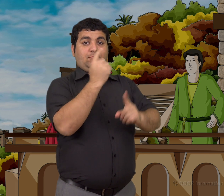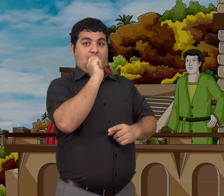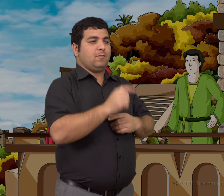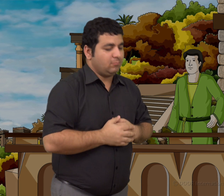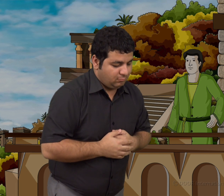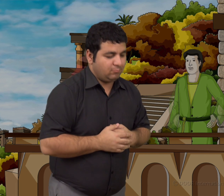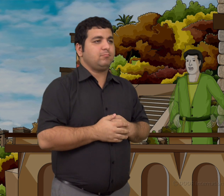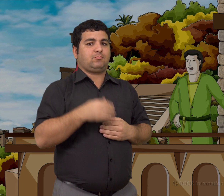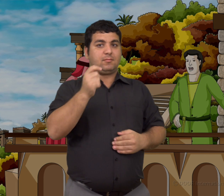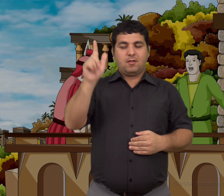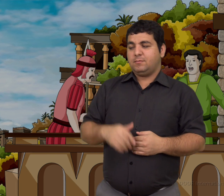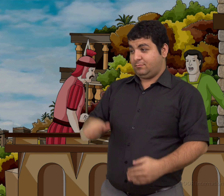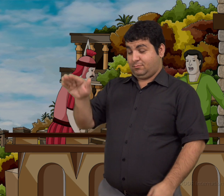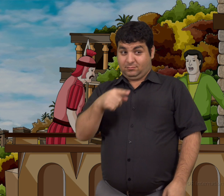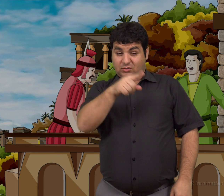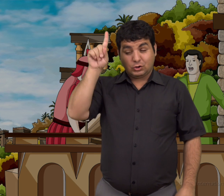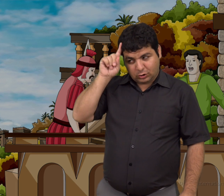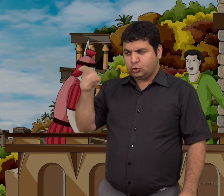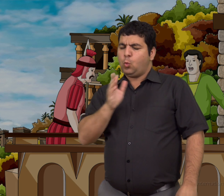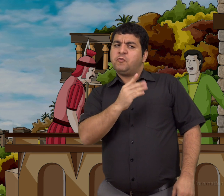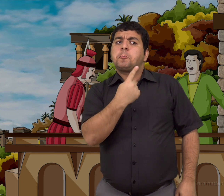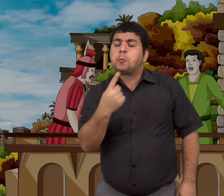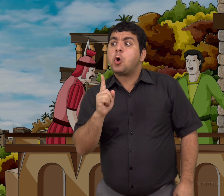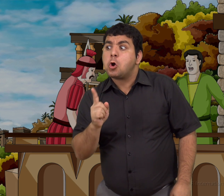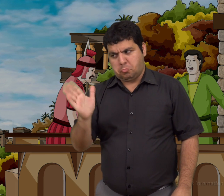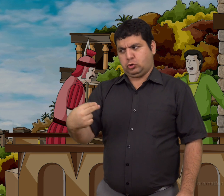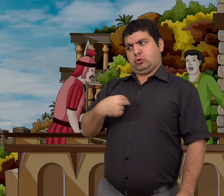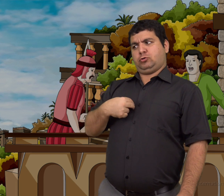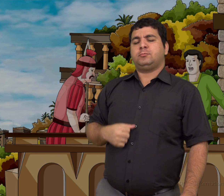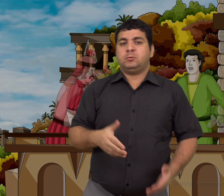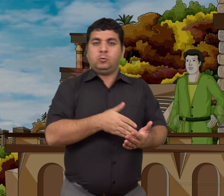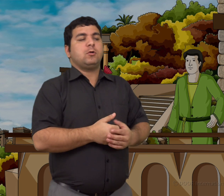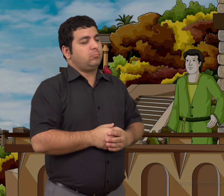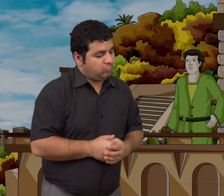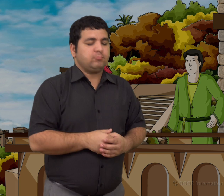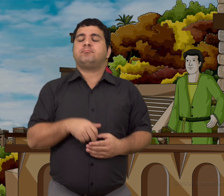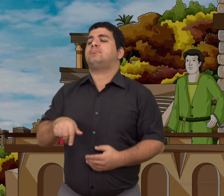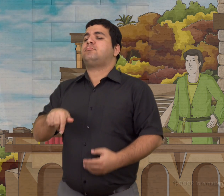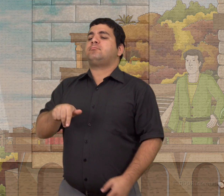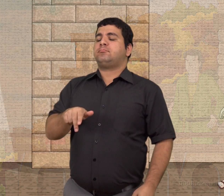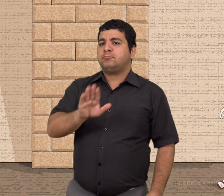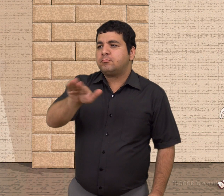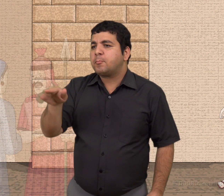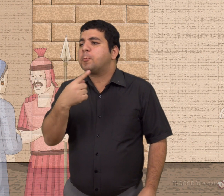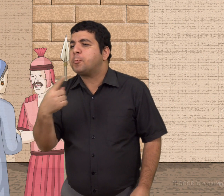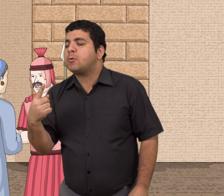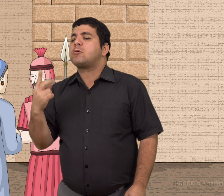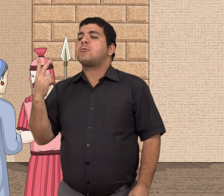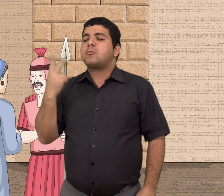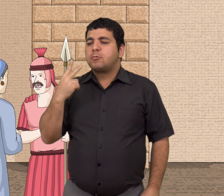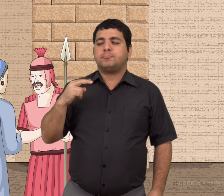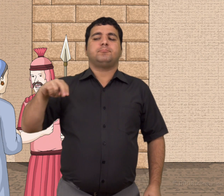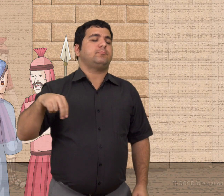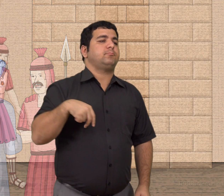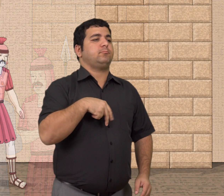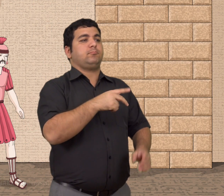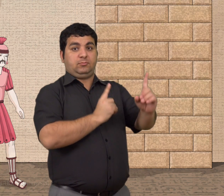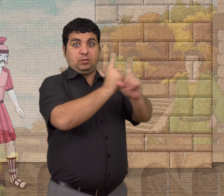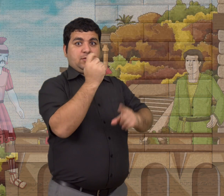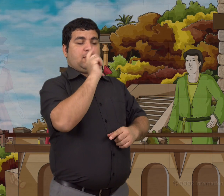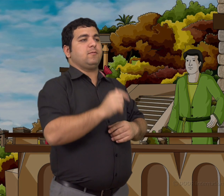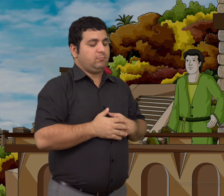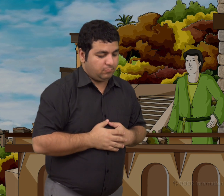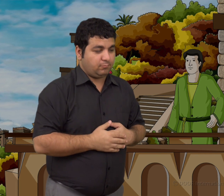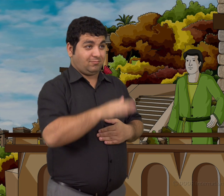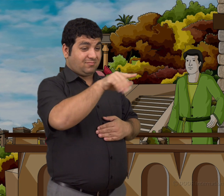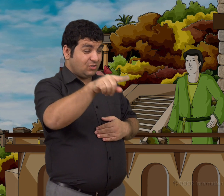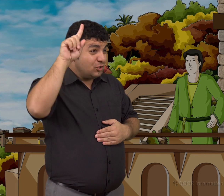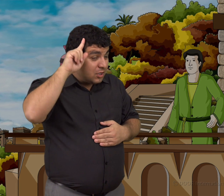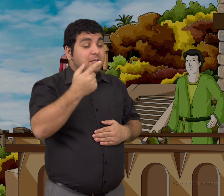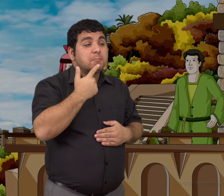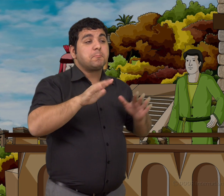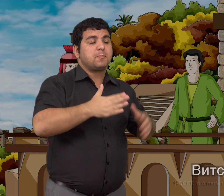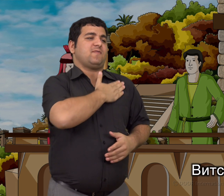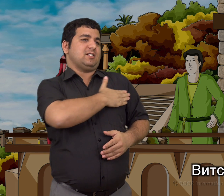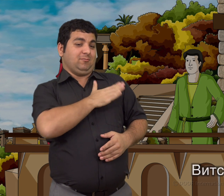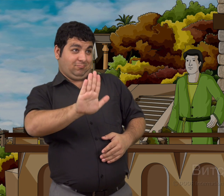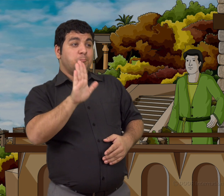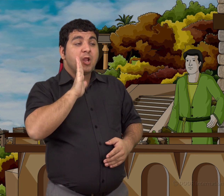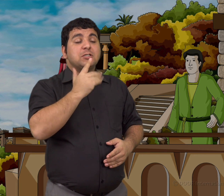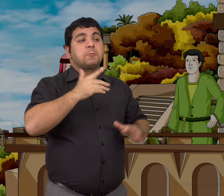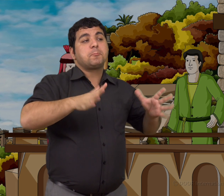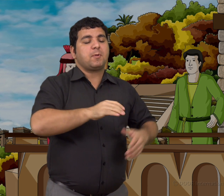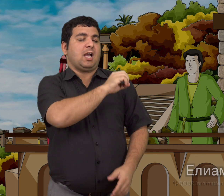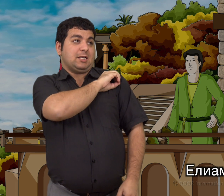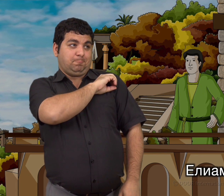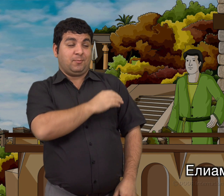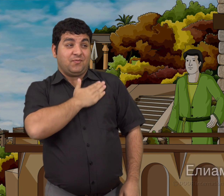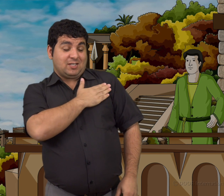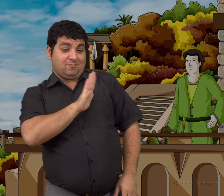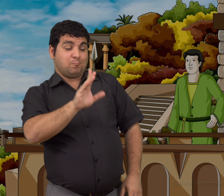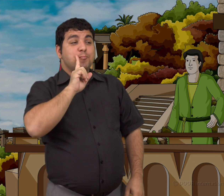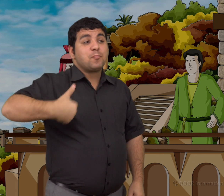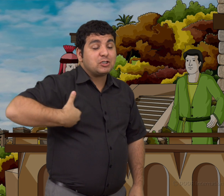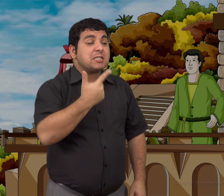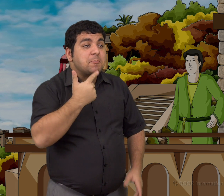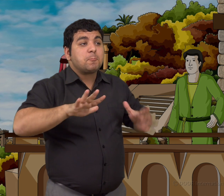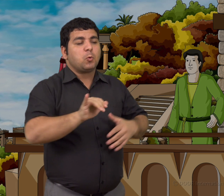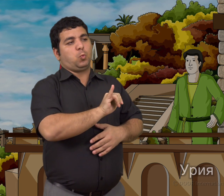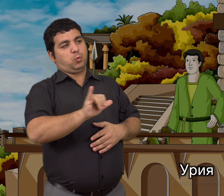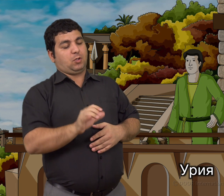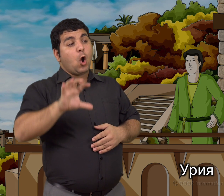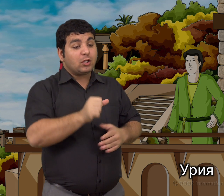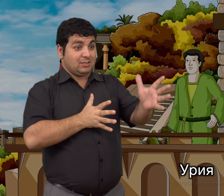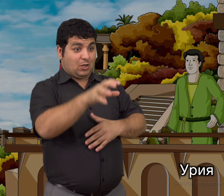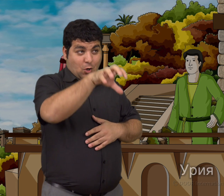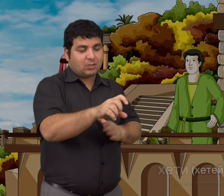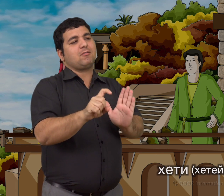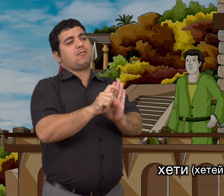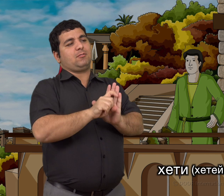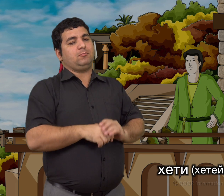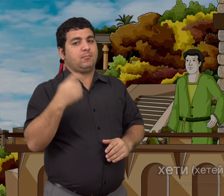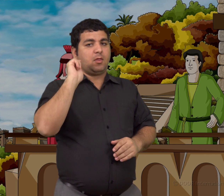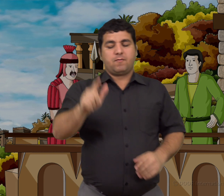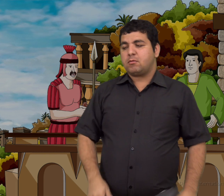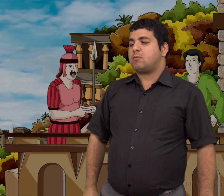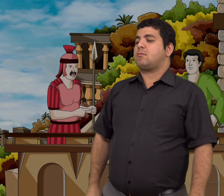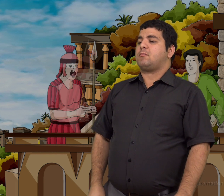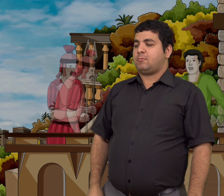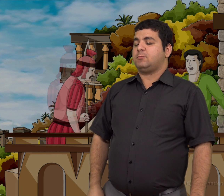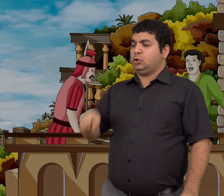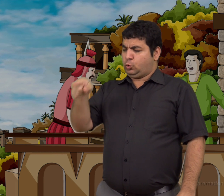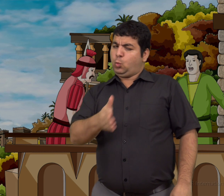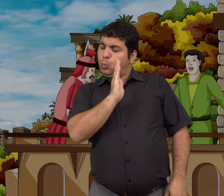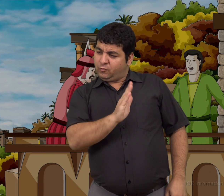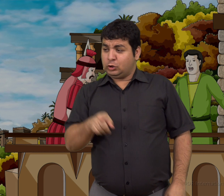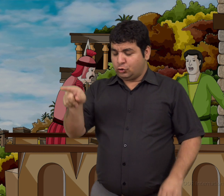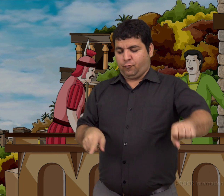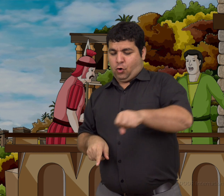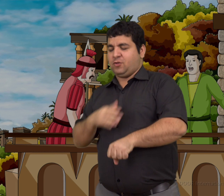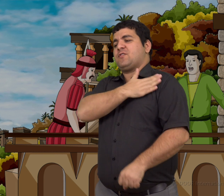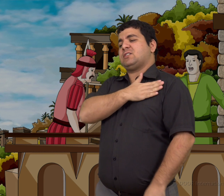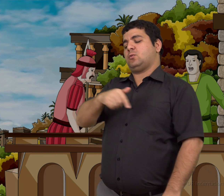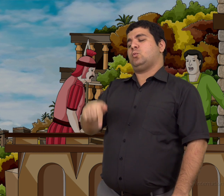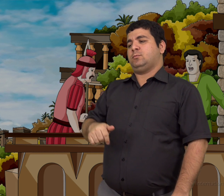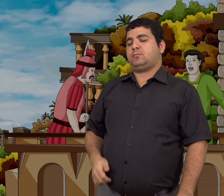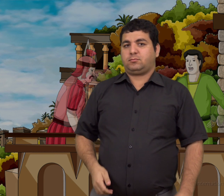So David sent and inquired about the woman, and he was told, “This is Bathsheba, the daughter of Eliam and the wife of Uriah the Hittite.”